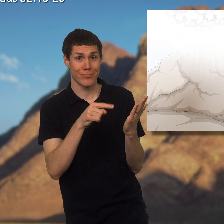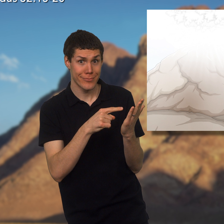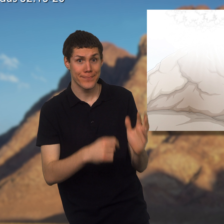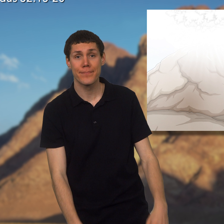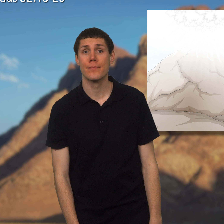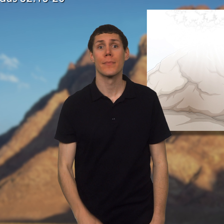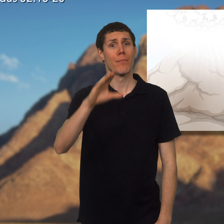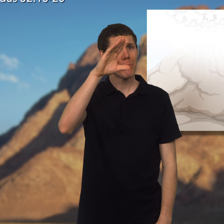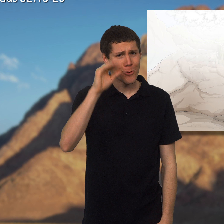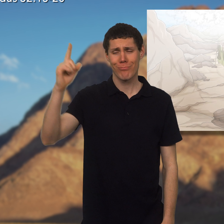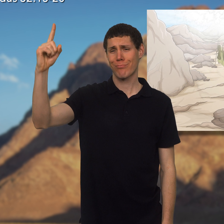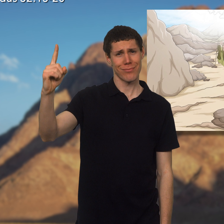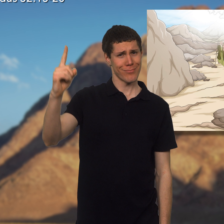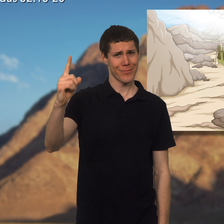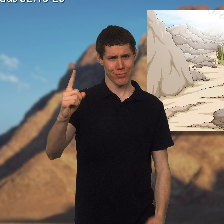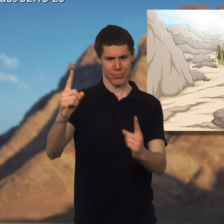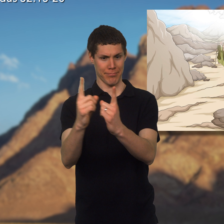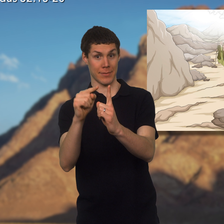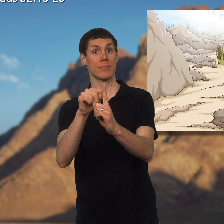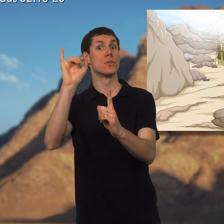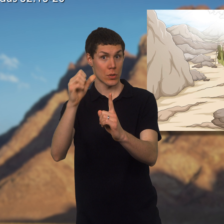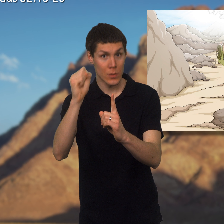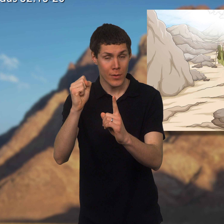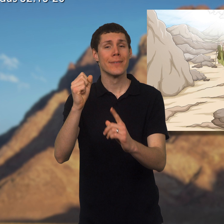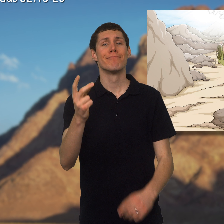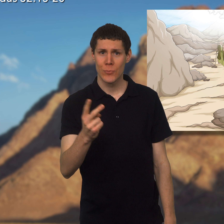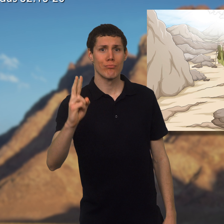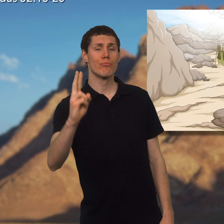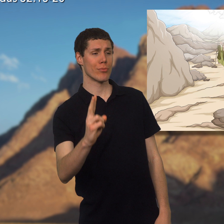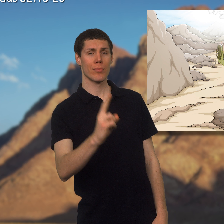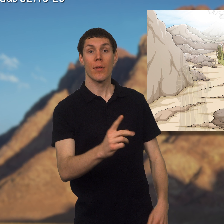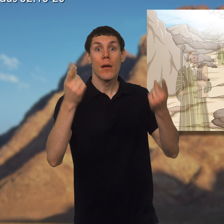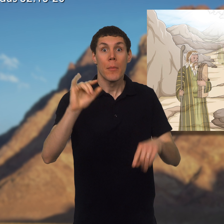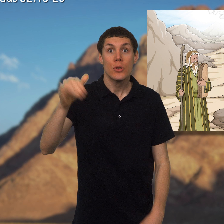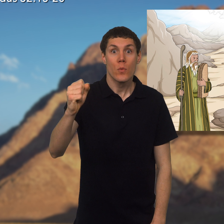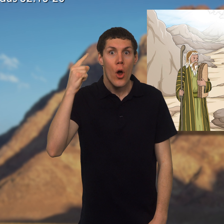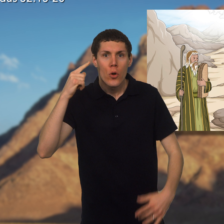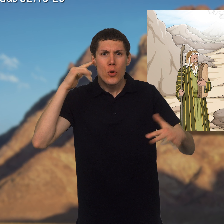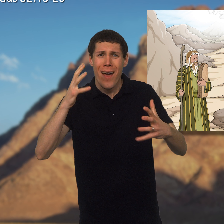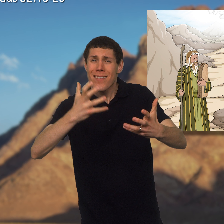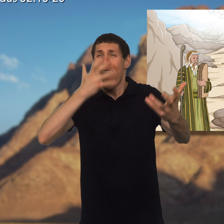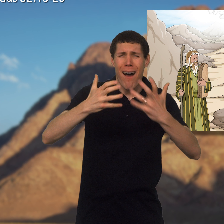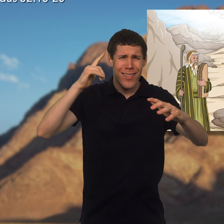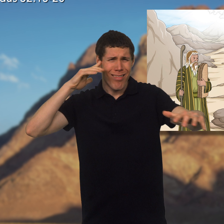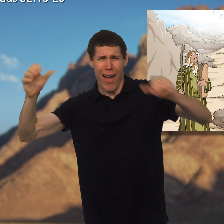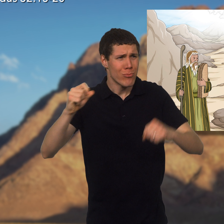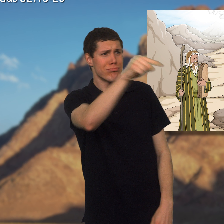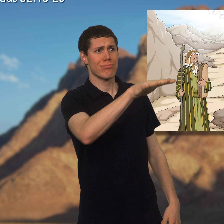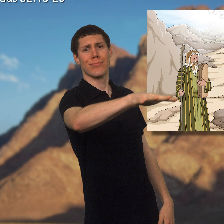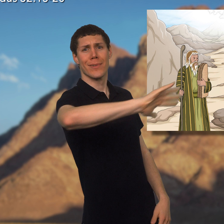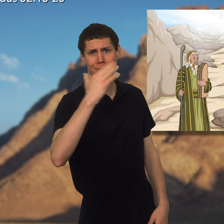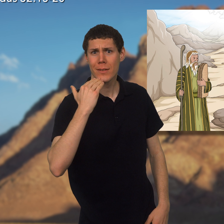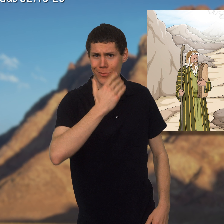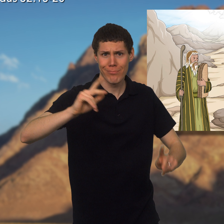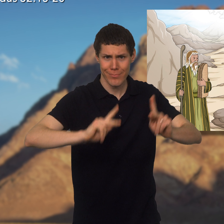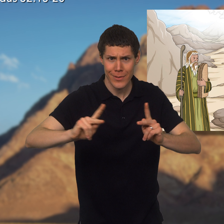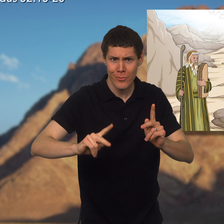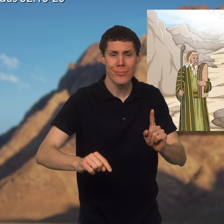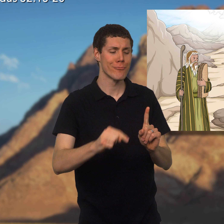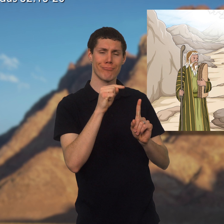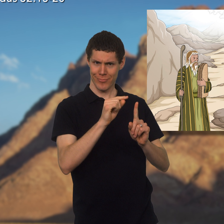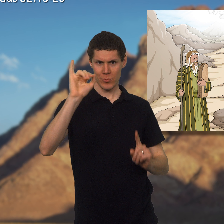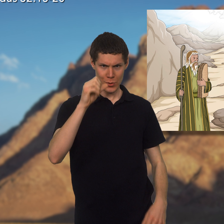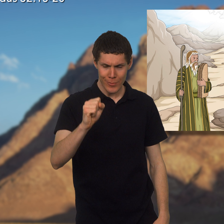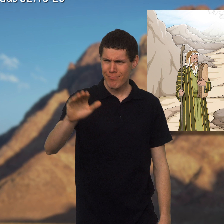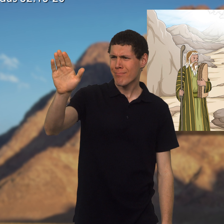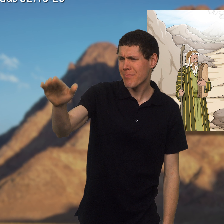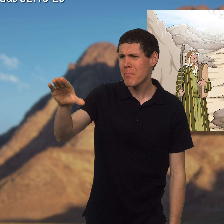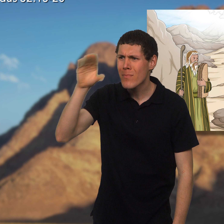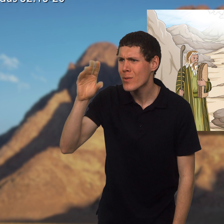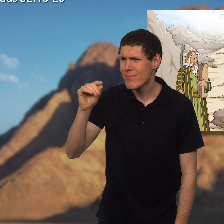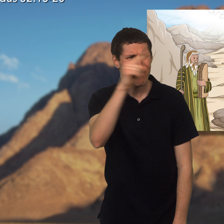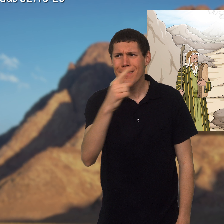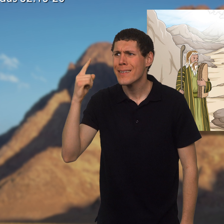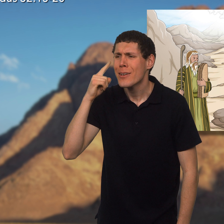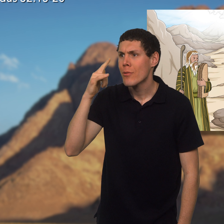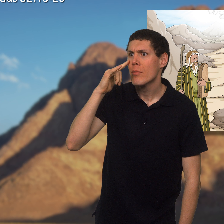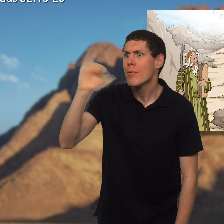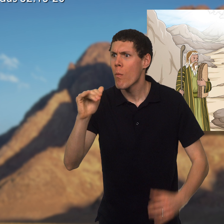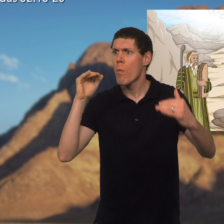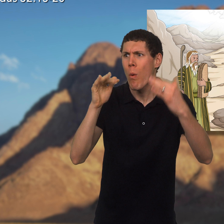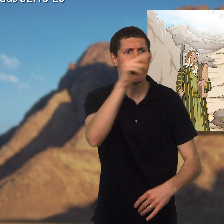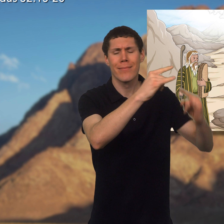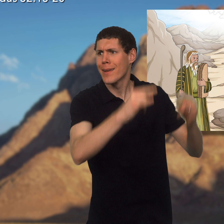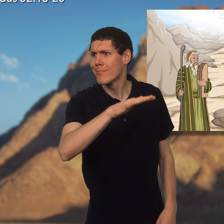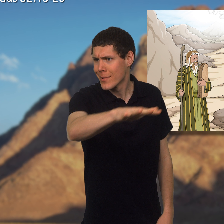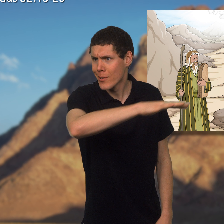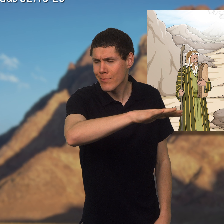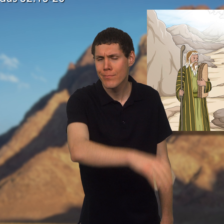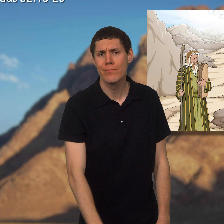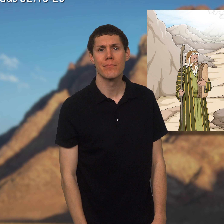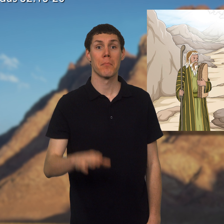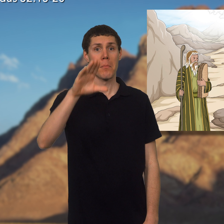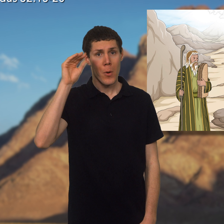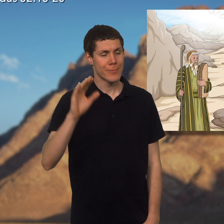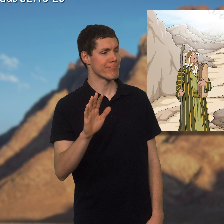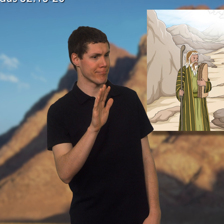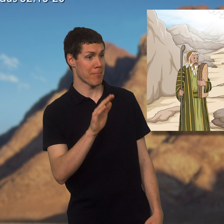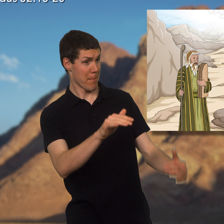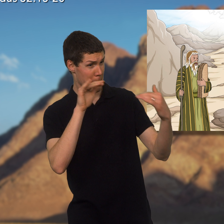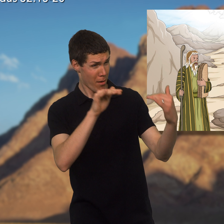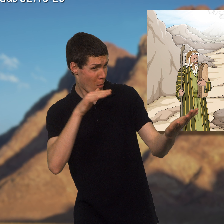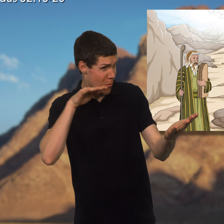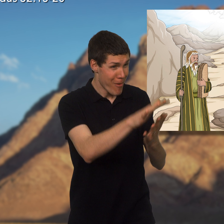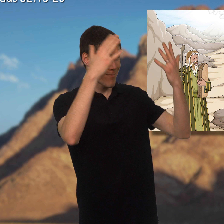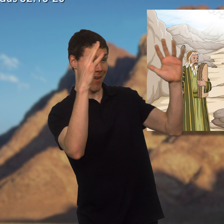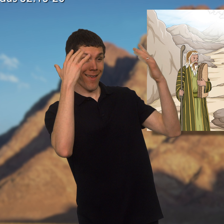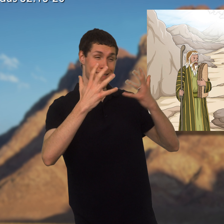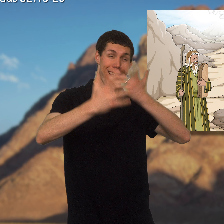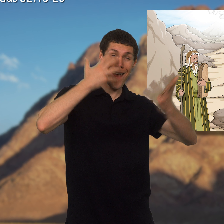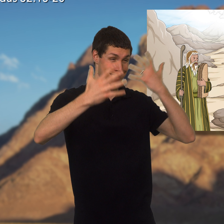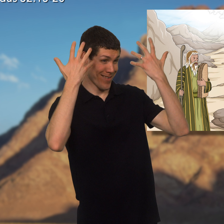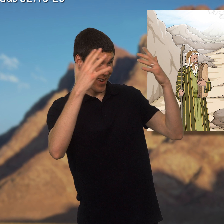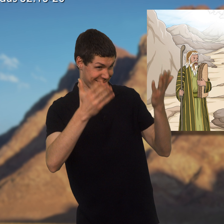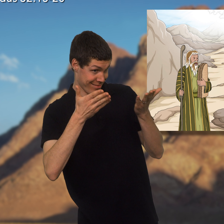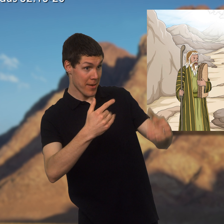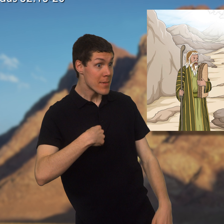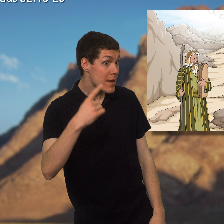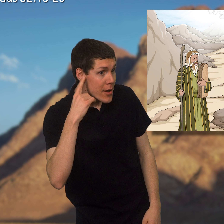When Joshua heard the sound of the people shouting, he said to Moses, “The sound of war is in the camp.”